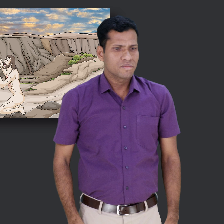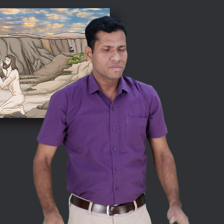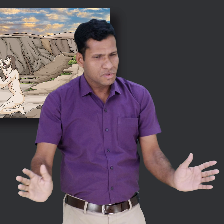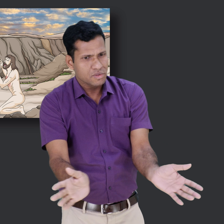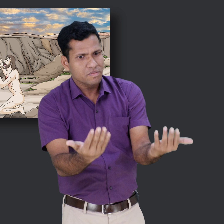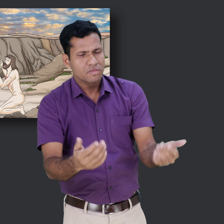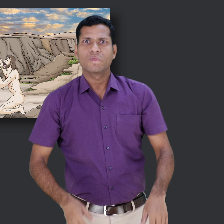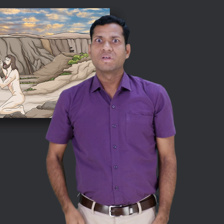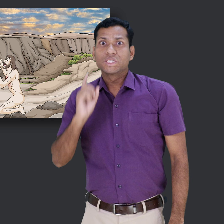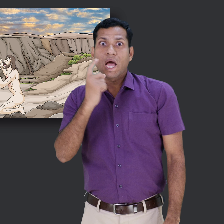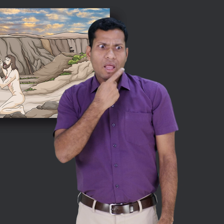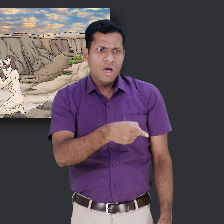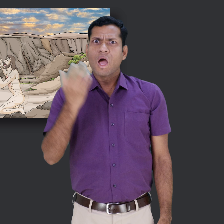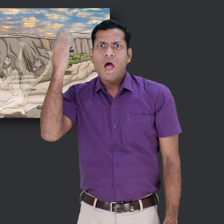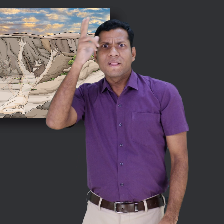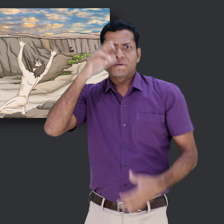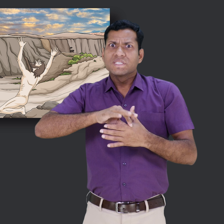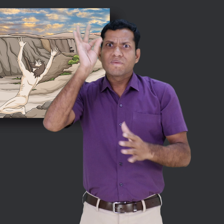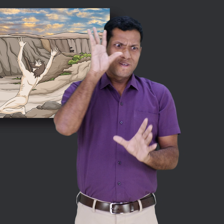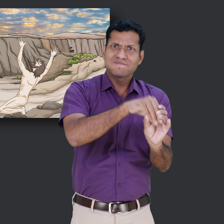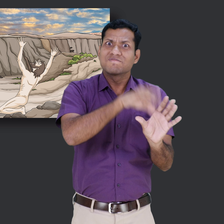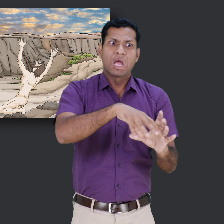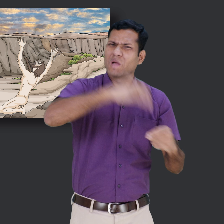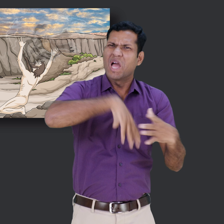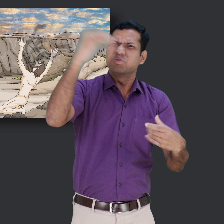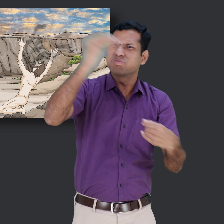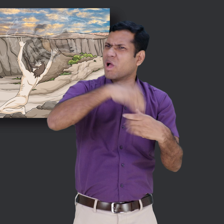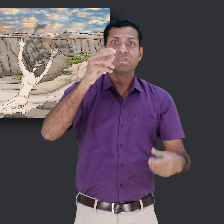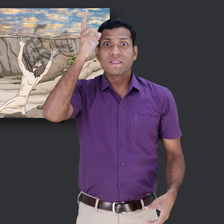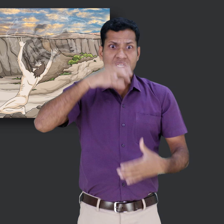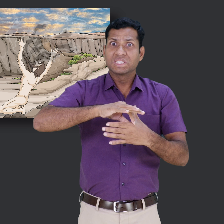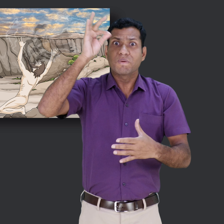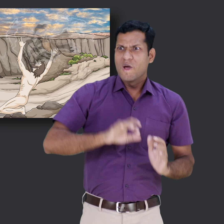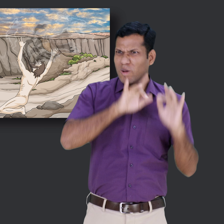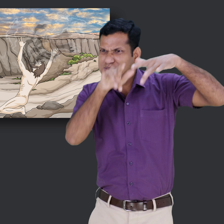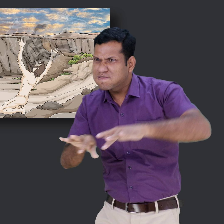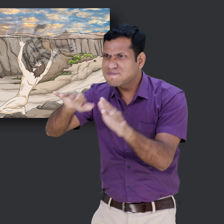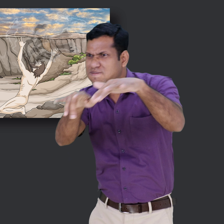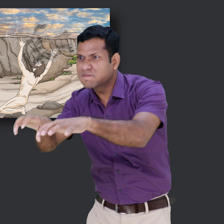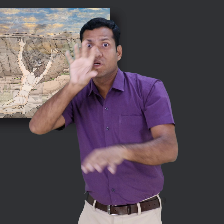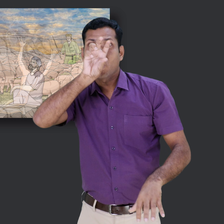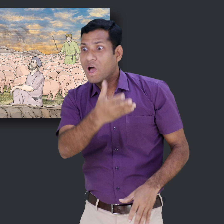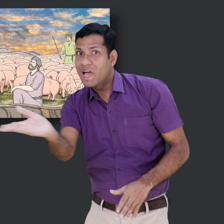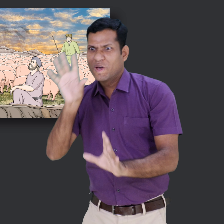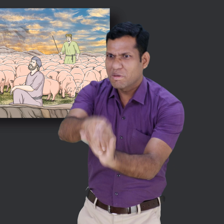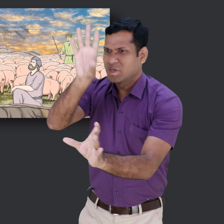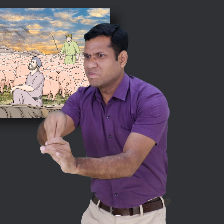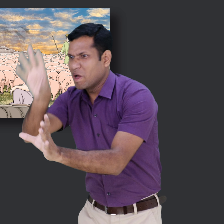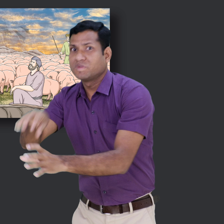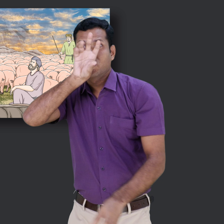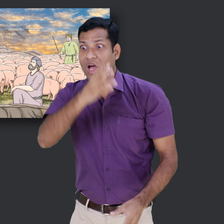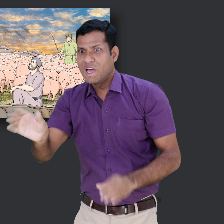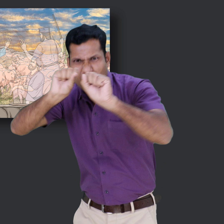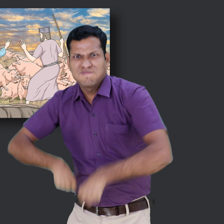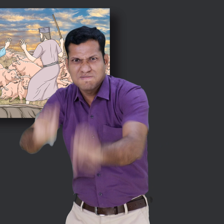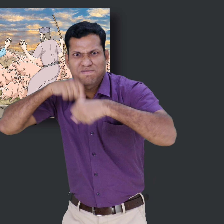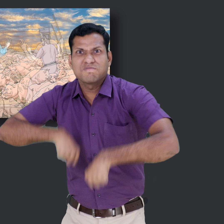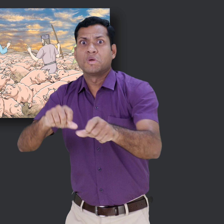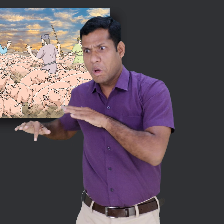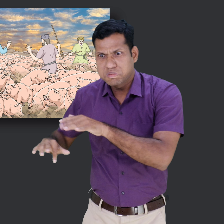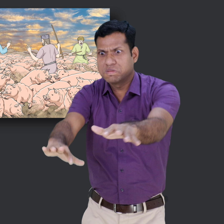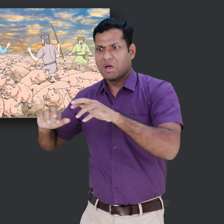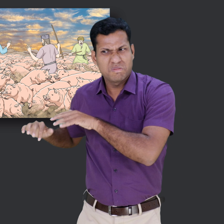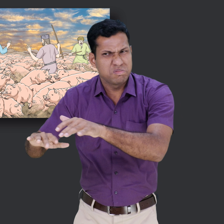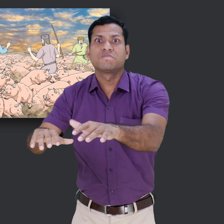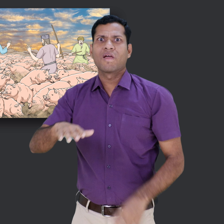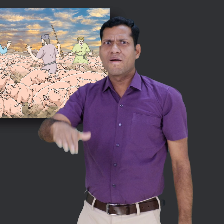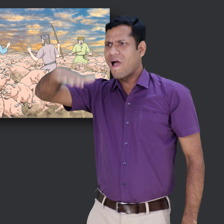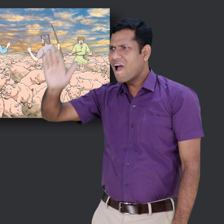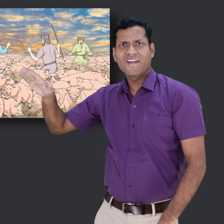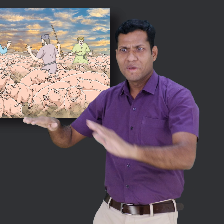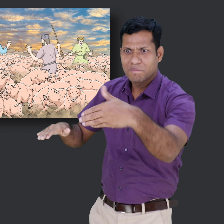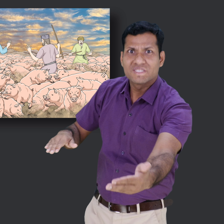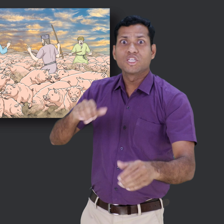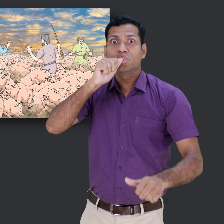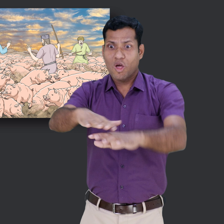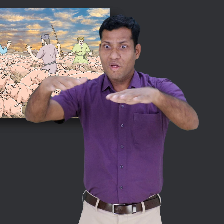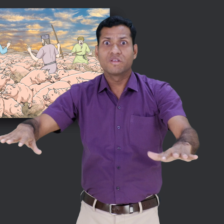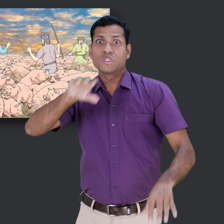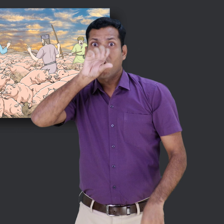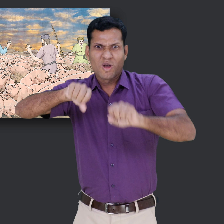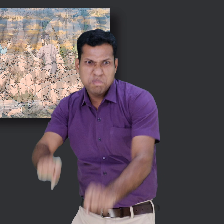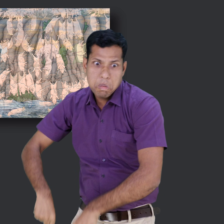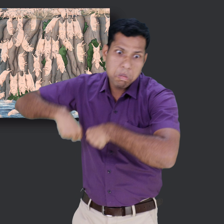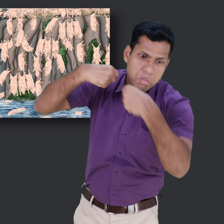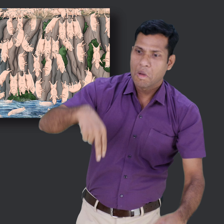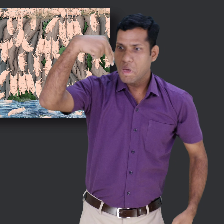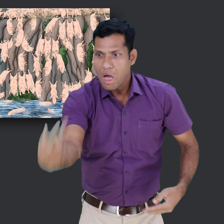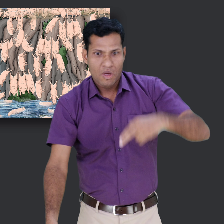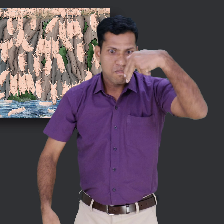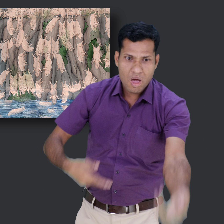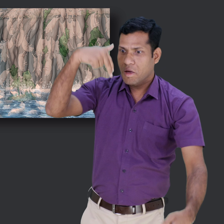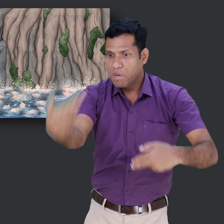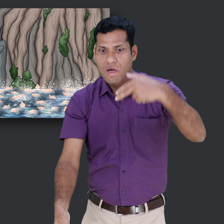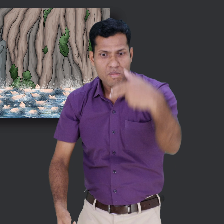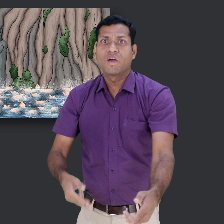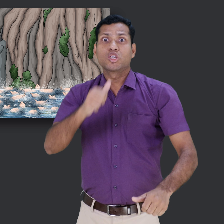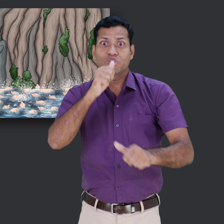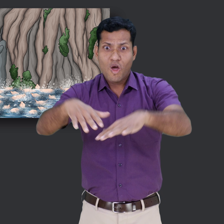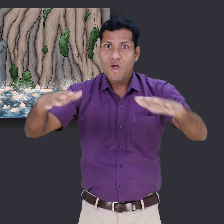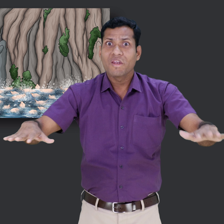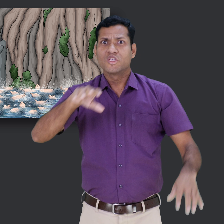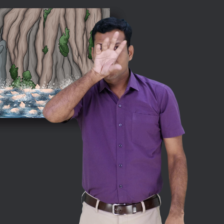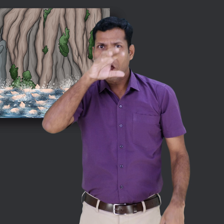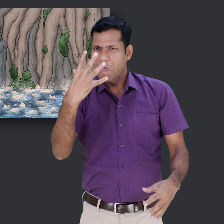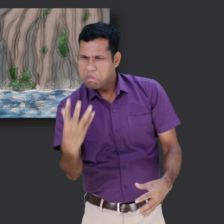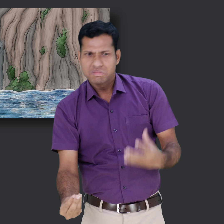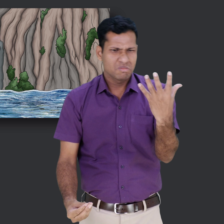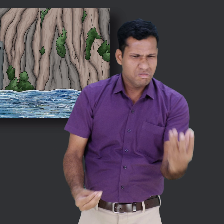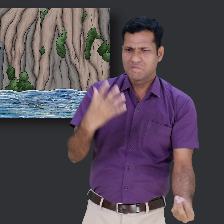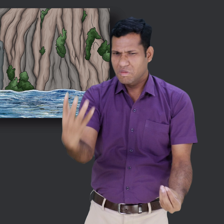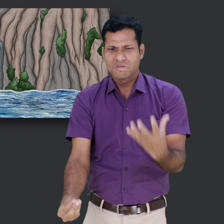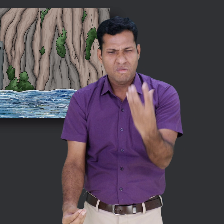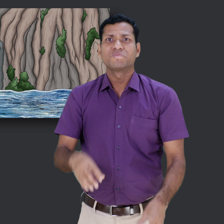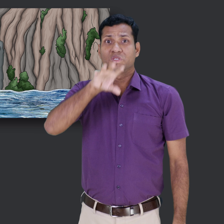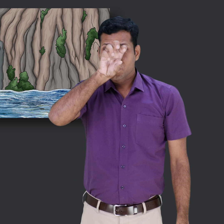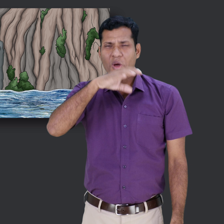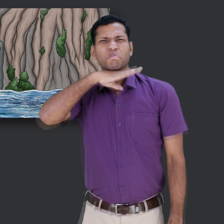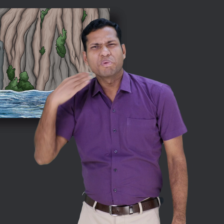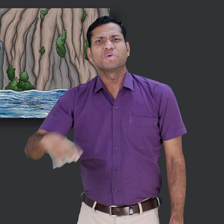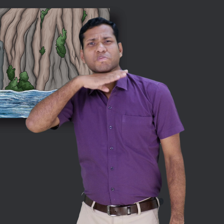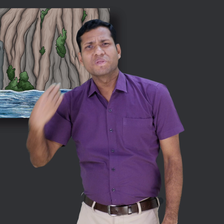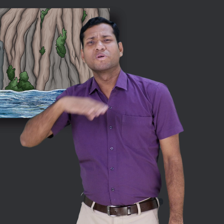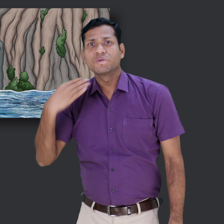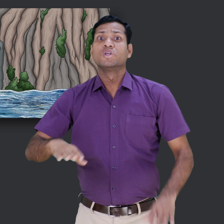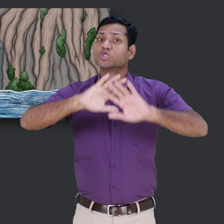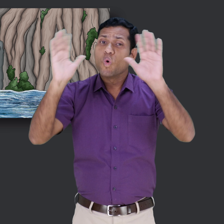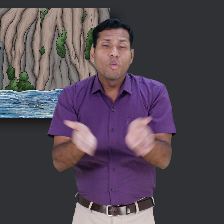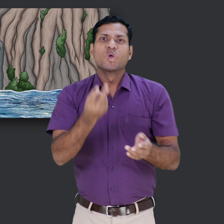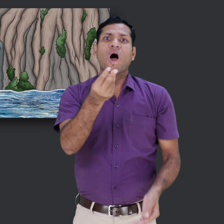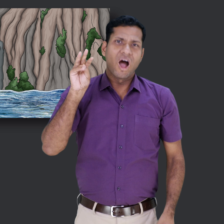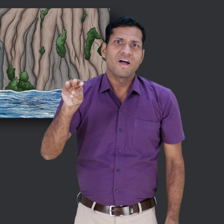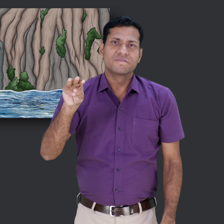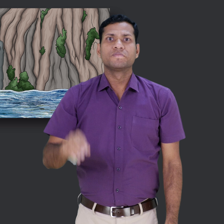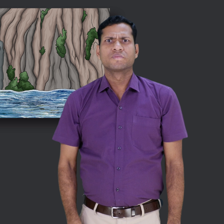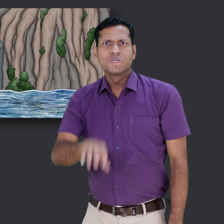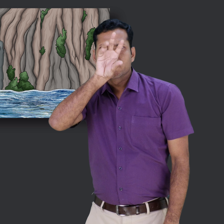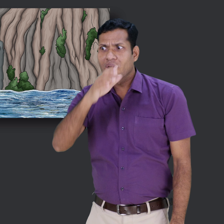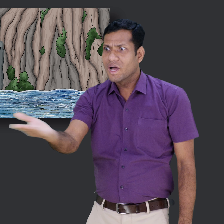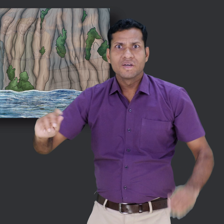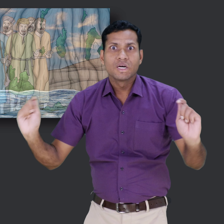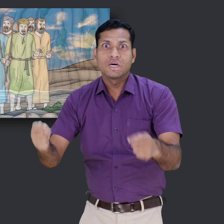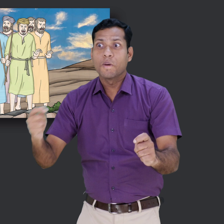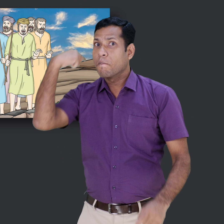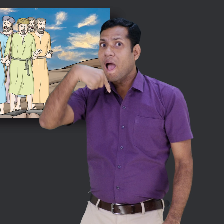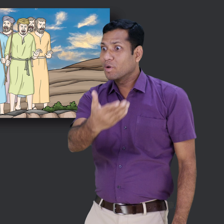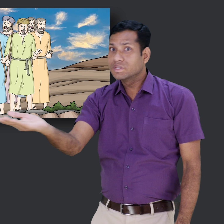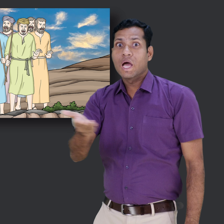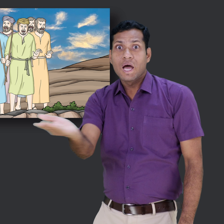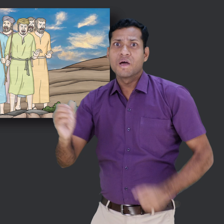He gave them permission, and the unclean spirits came out and went into the pigs, and the herd of about two thousand rushed down the steep bank into the sea and drowned in the water.